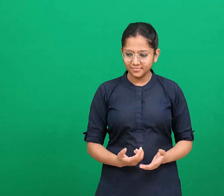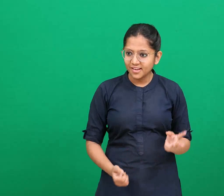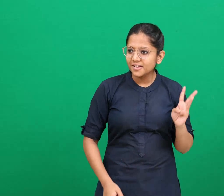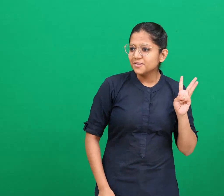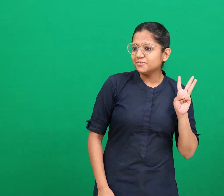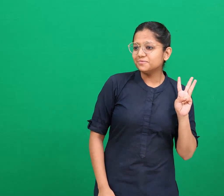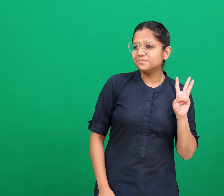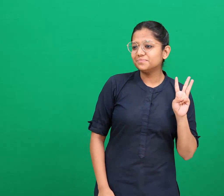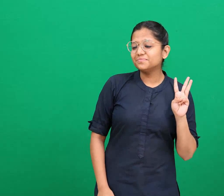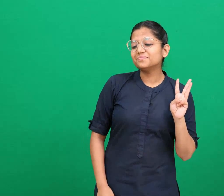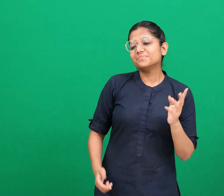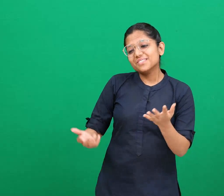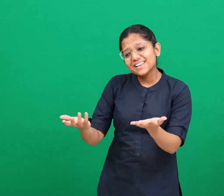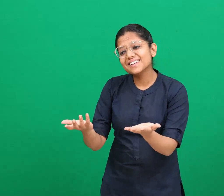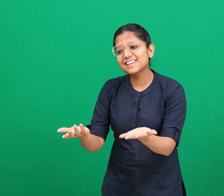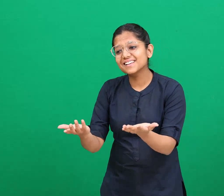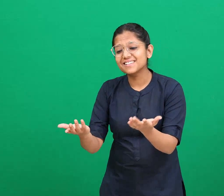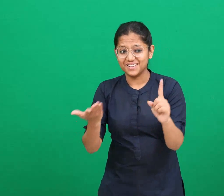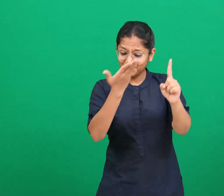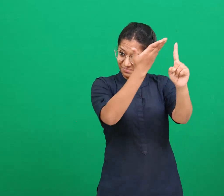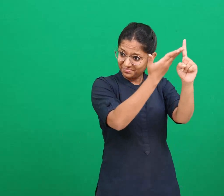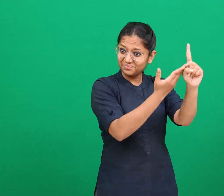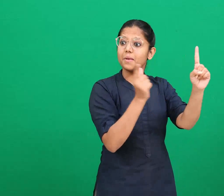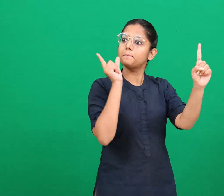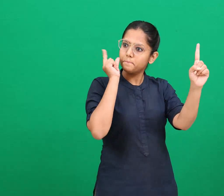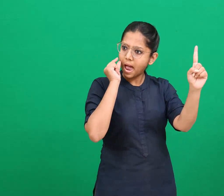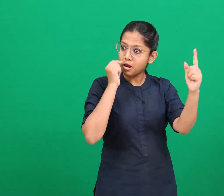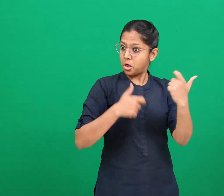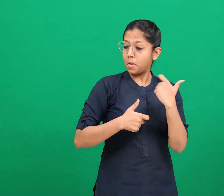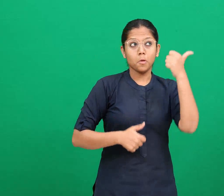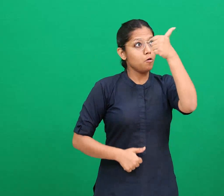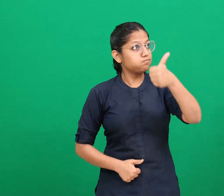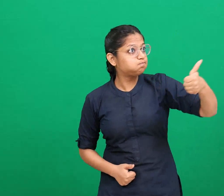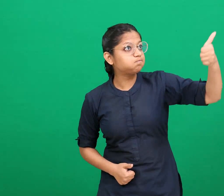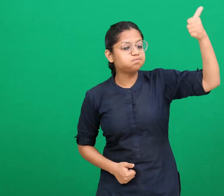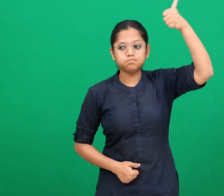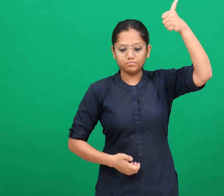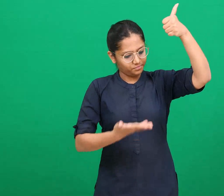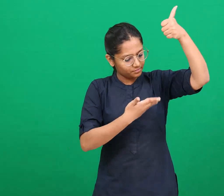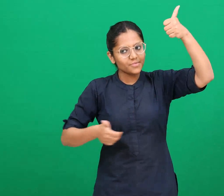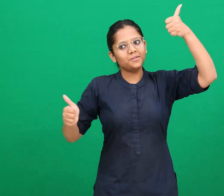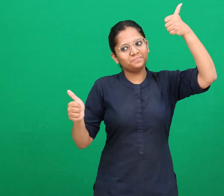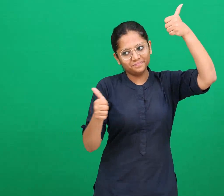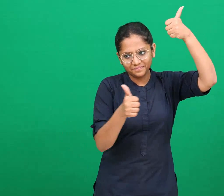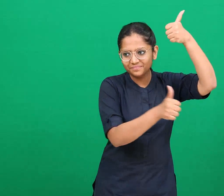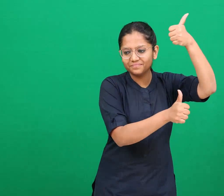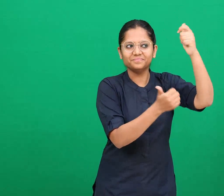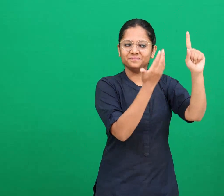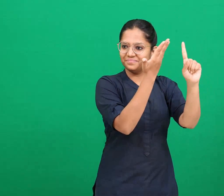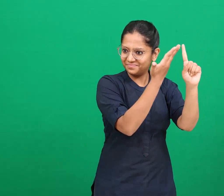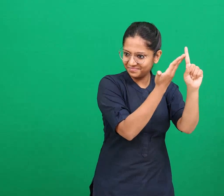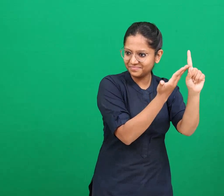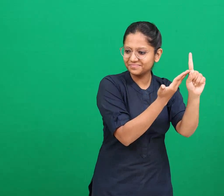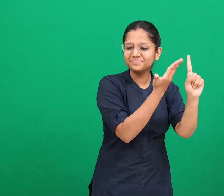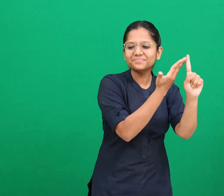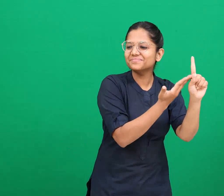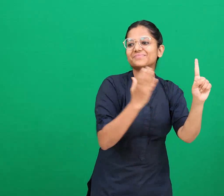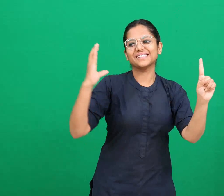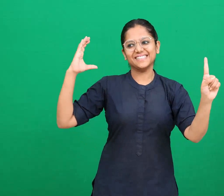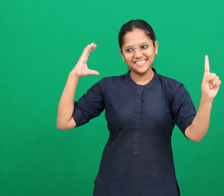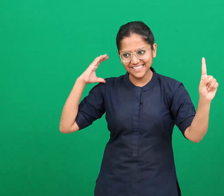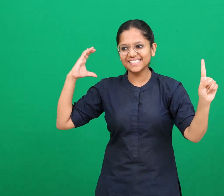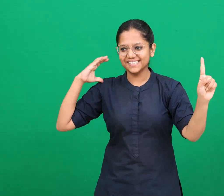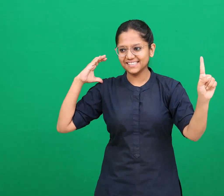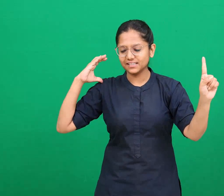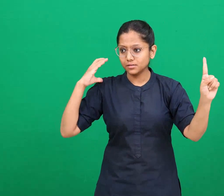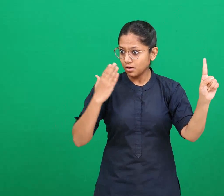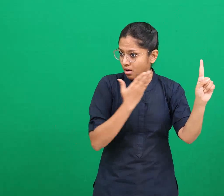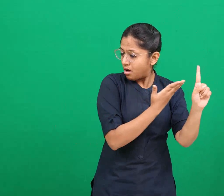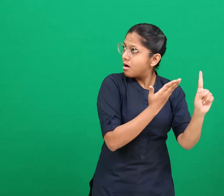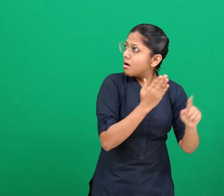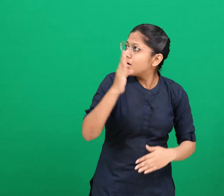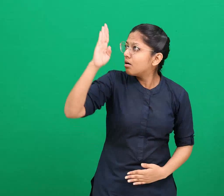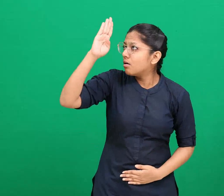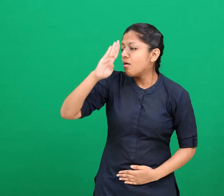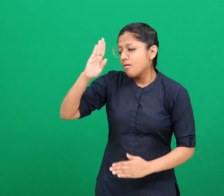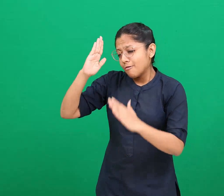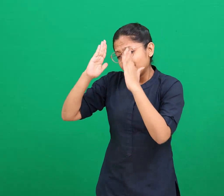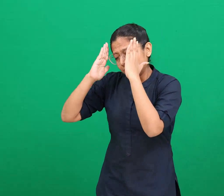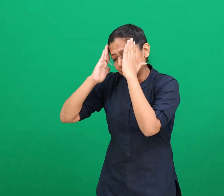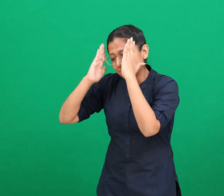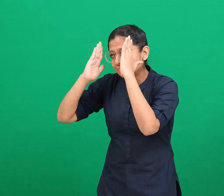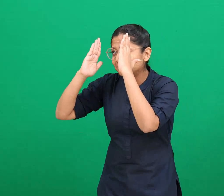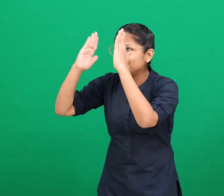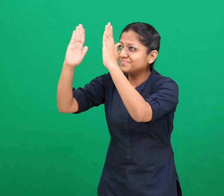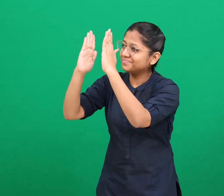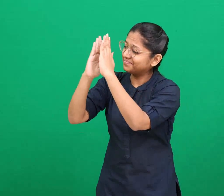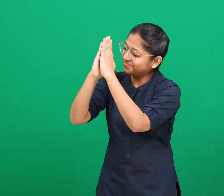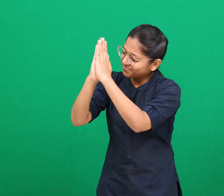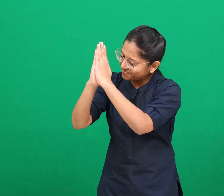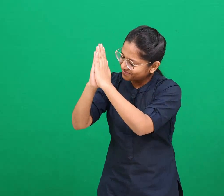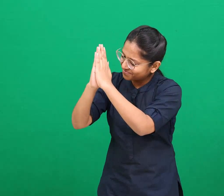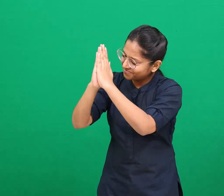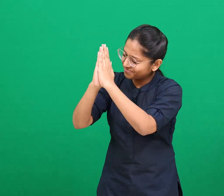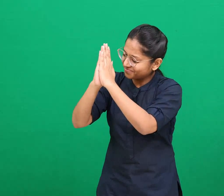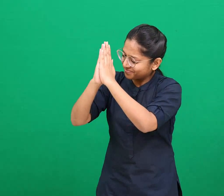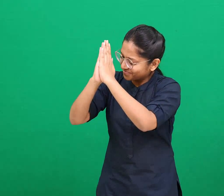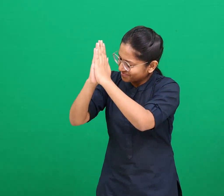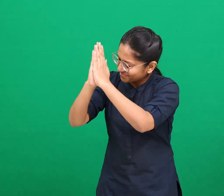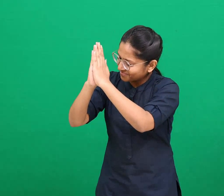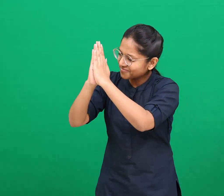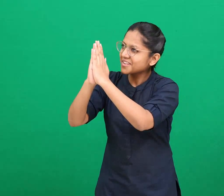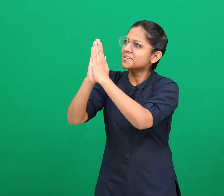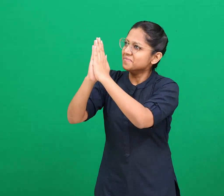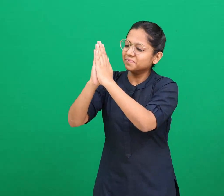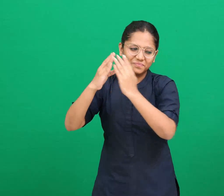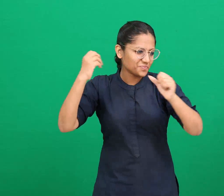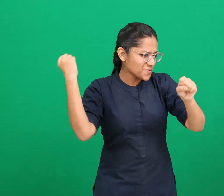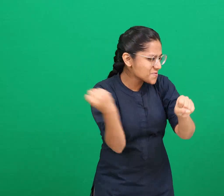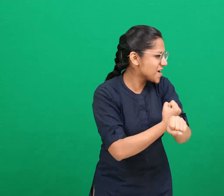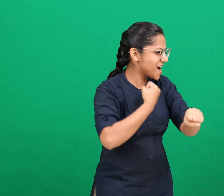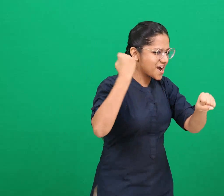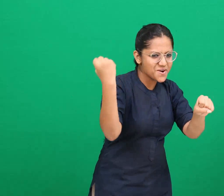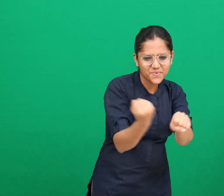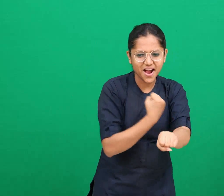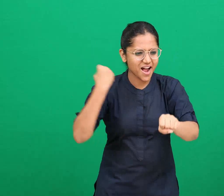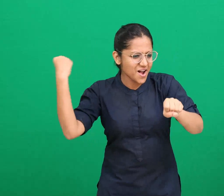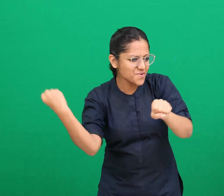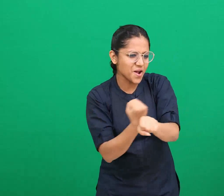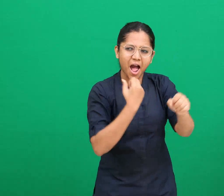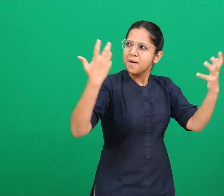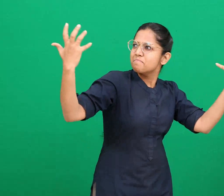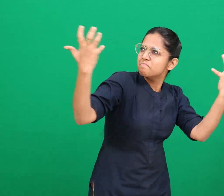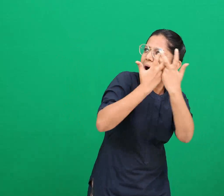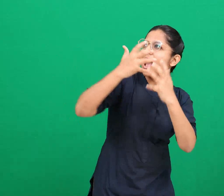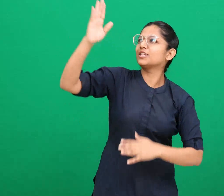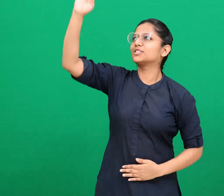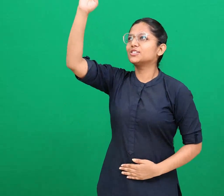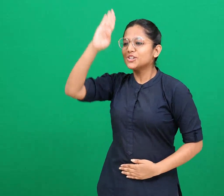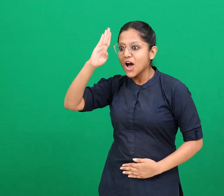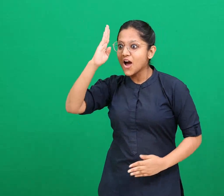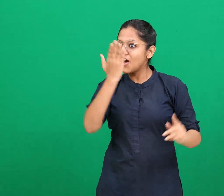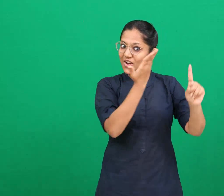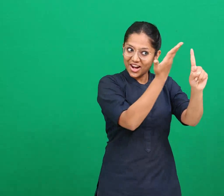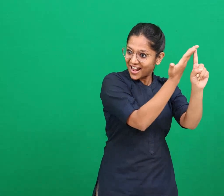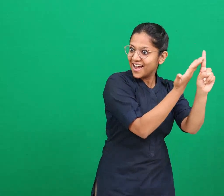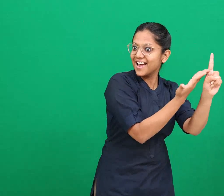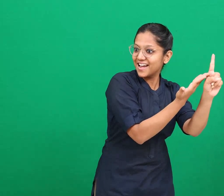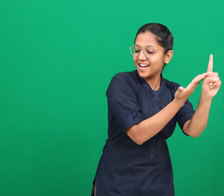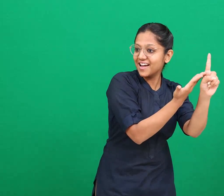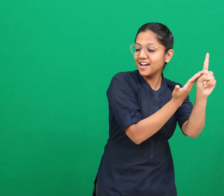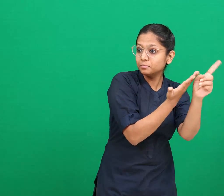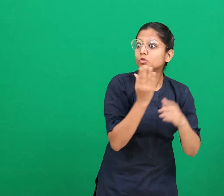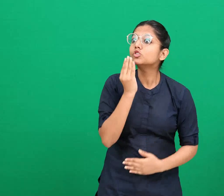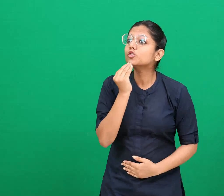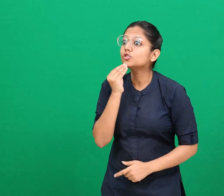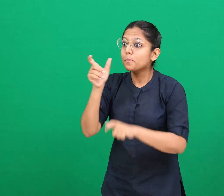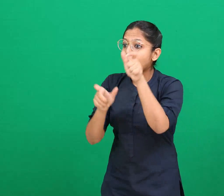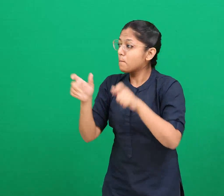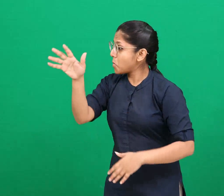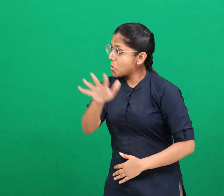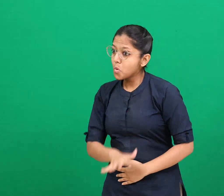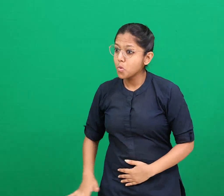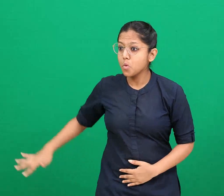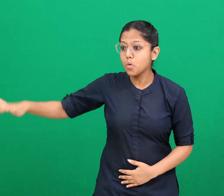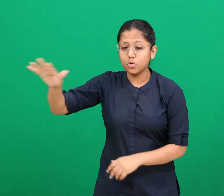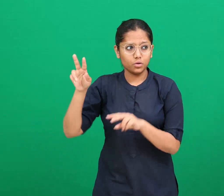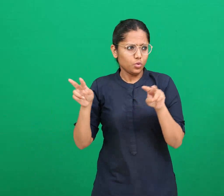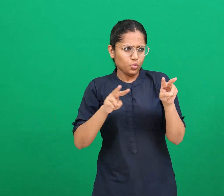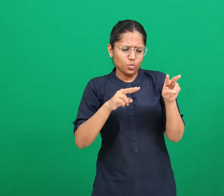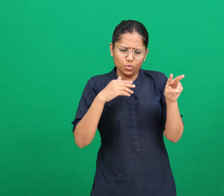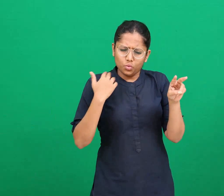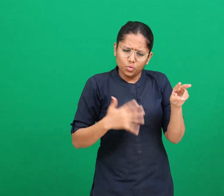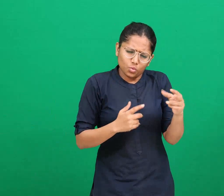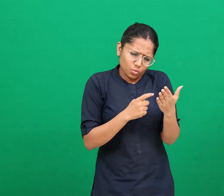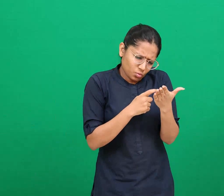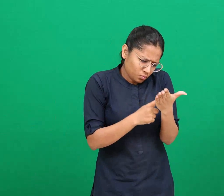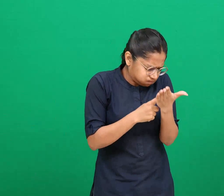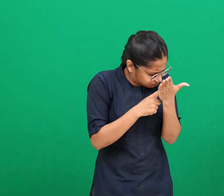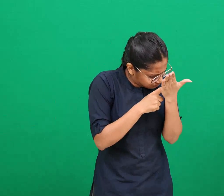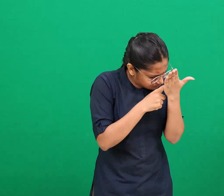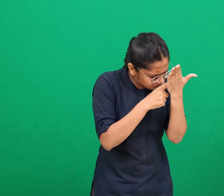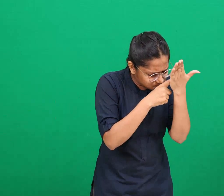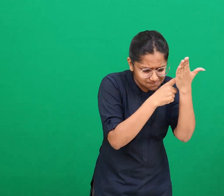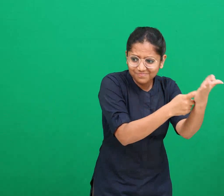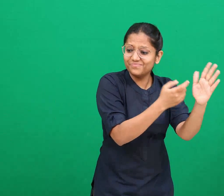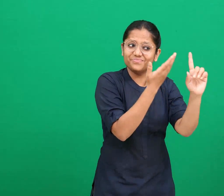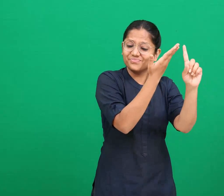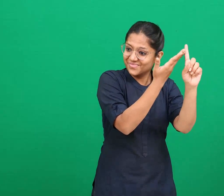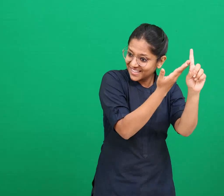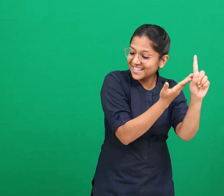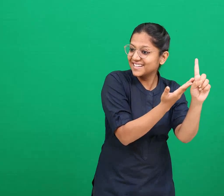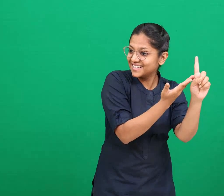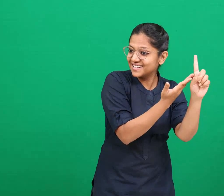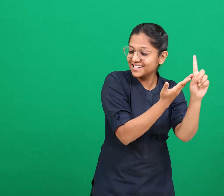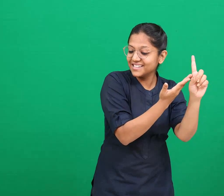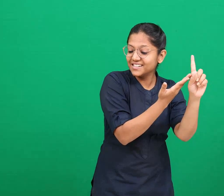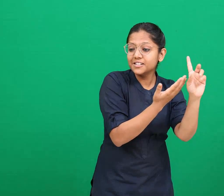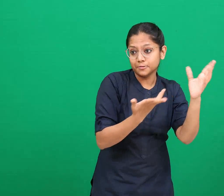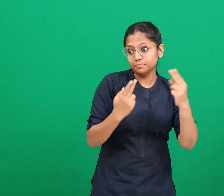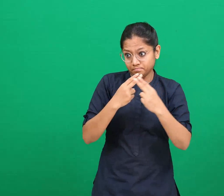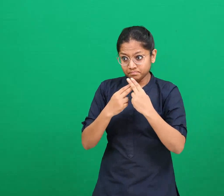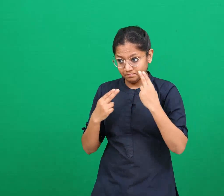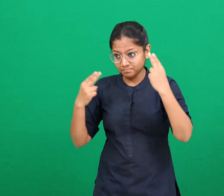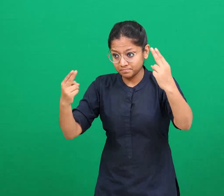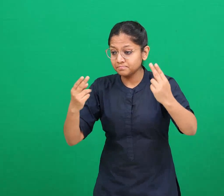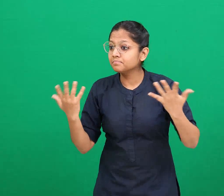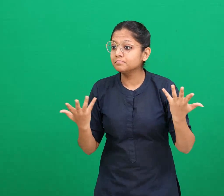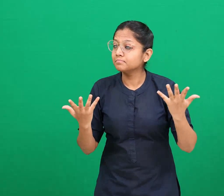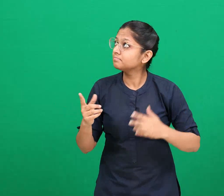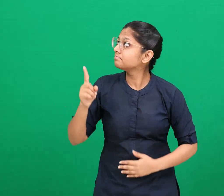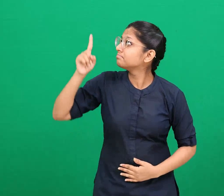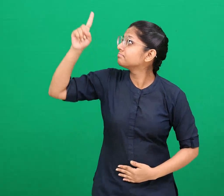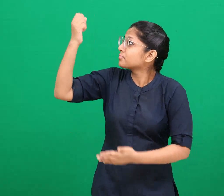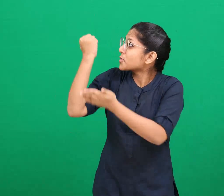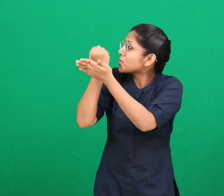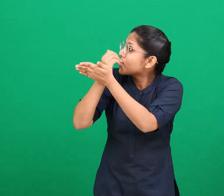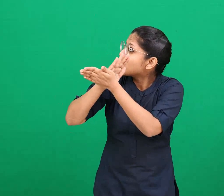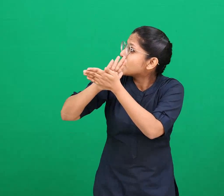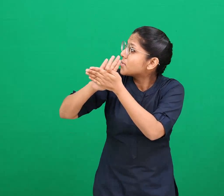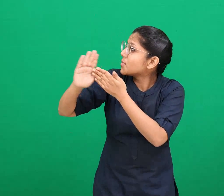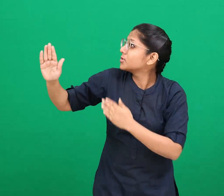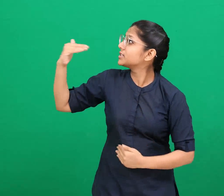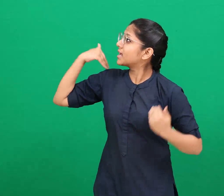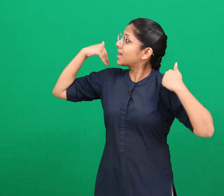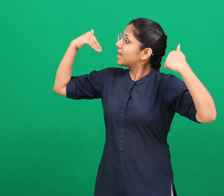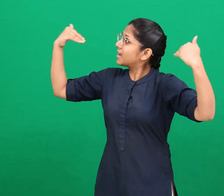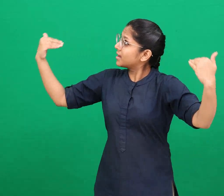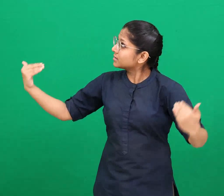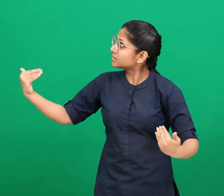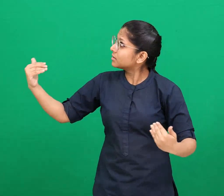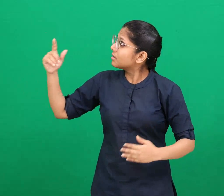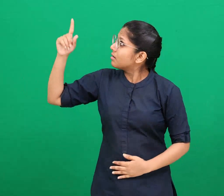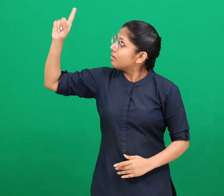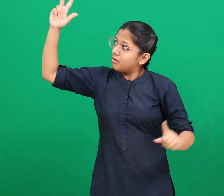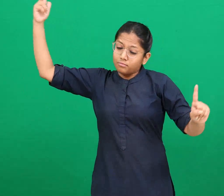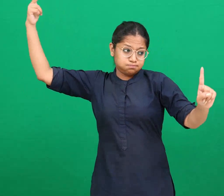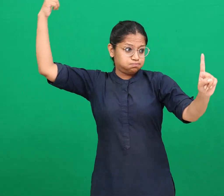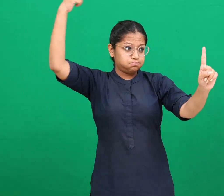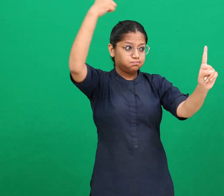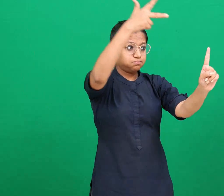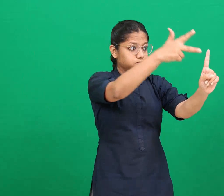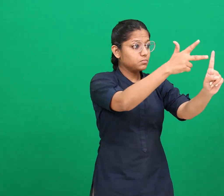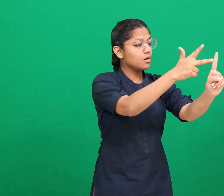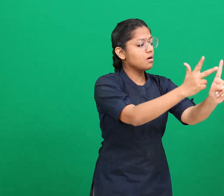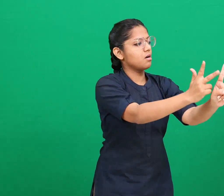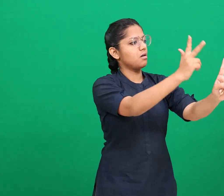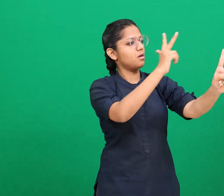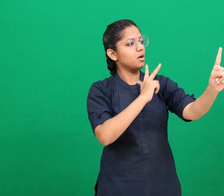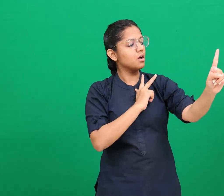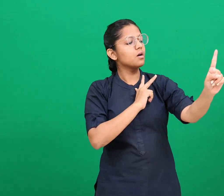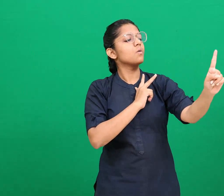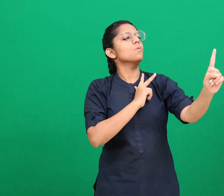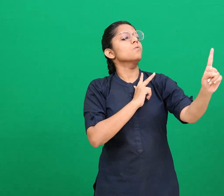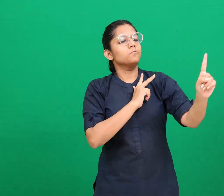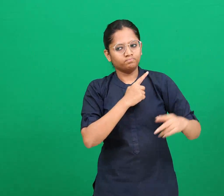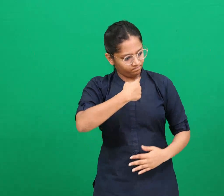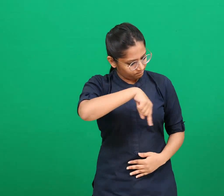"Cornelius the centurion has sent us," they said. " He is a righteous and God-fearing man with a good reputation among the whole Jewish nation.